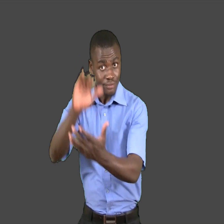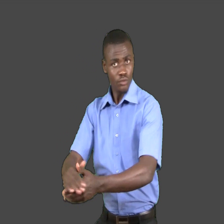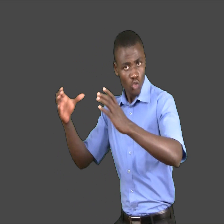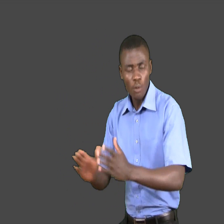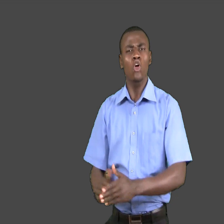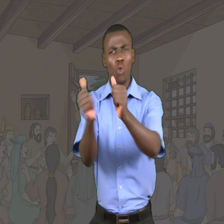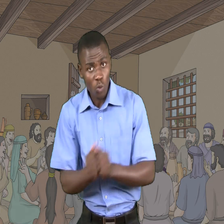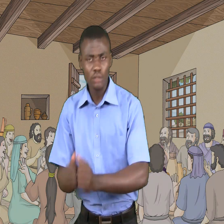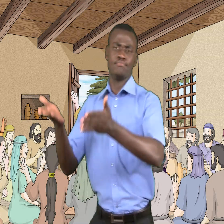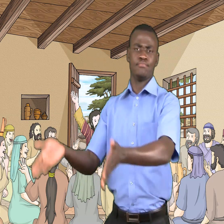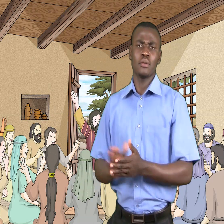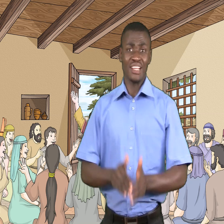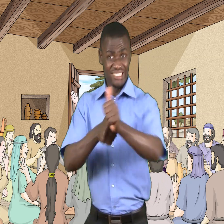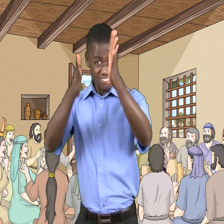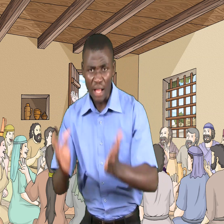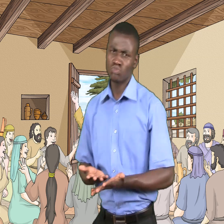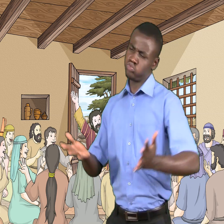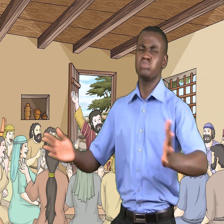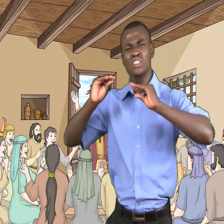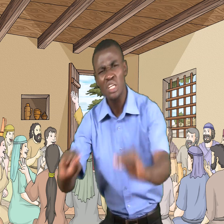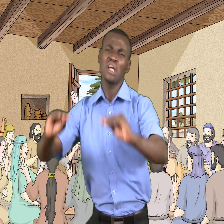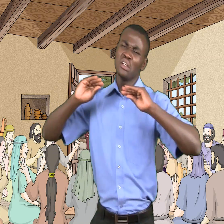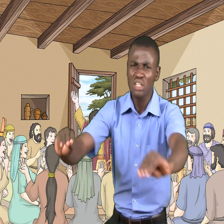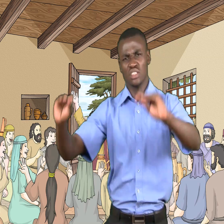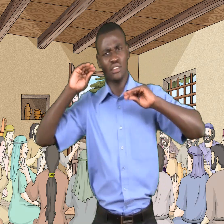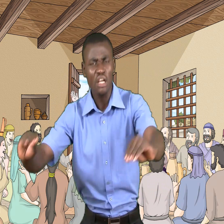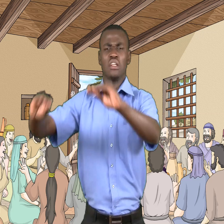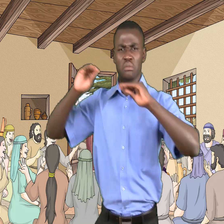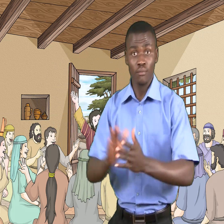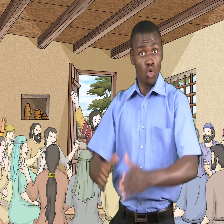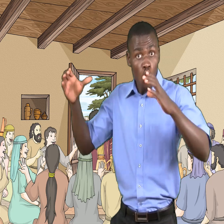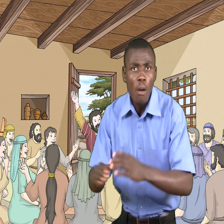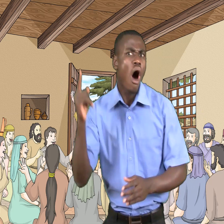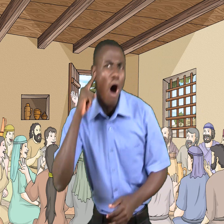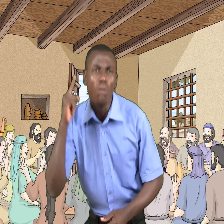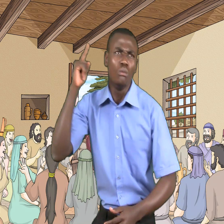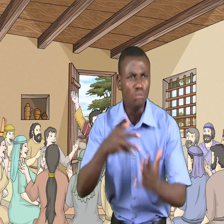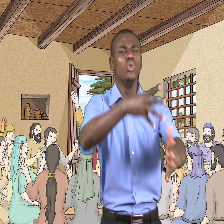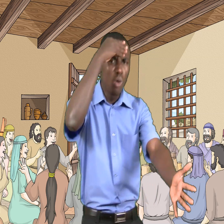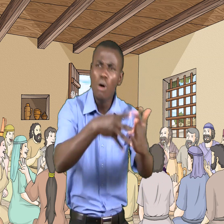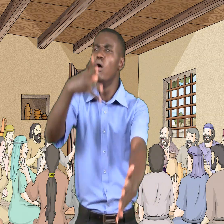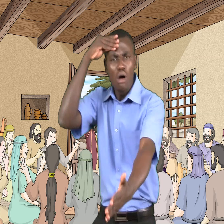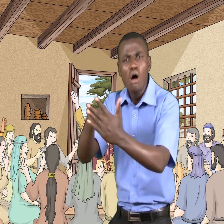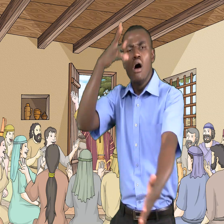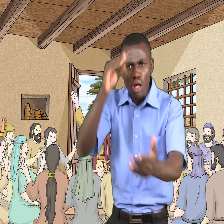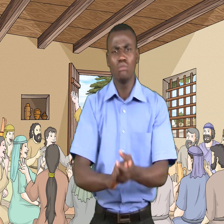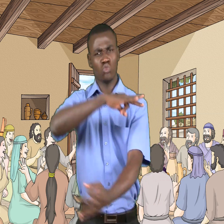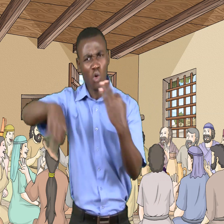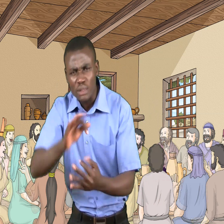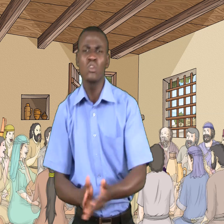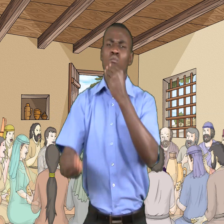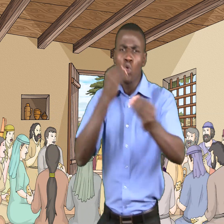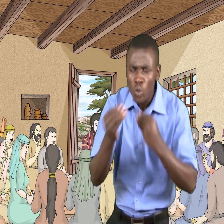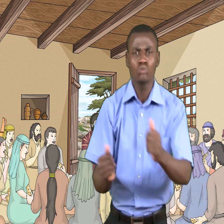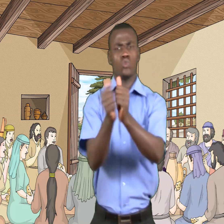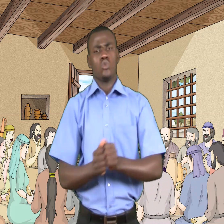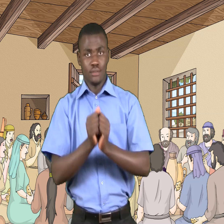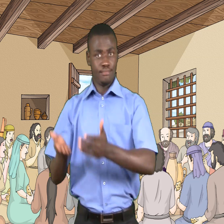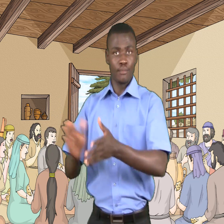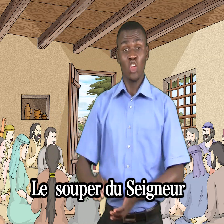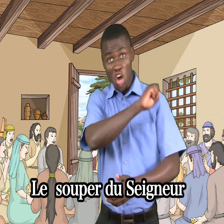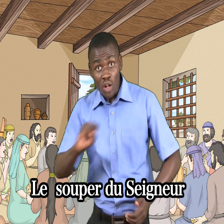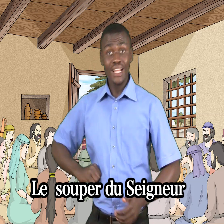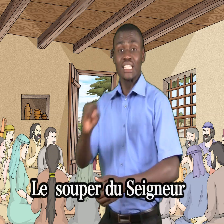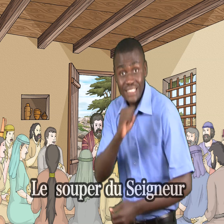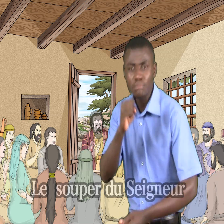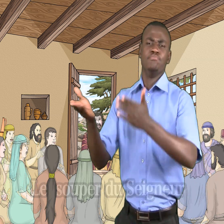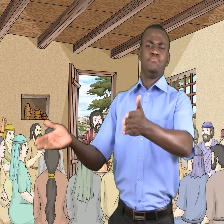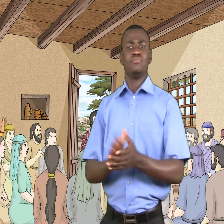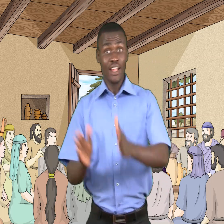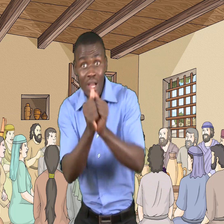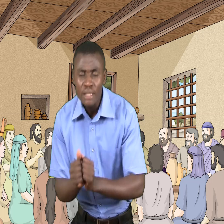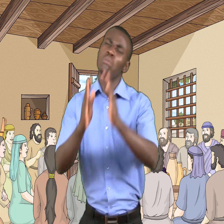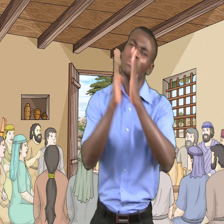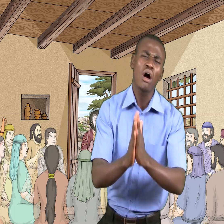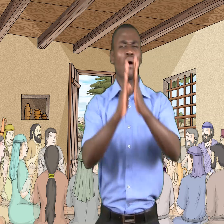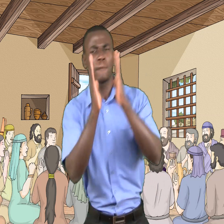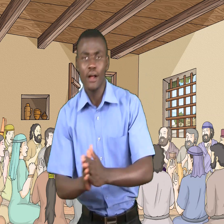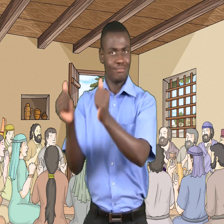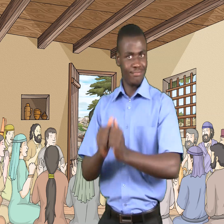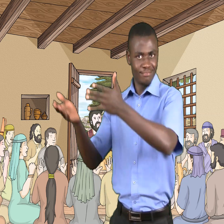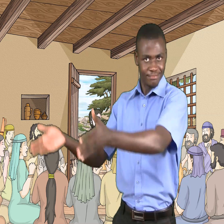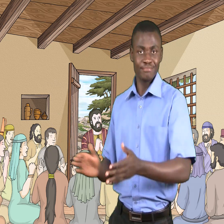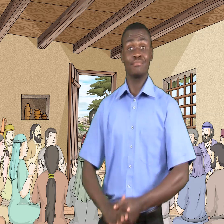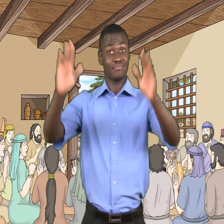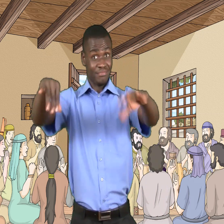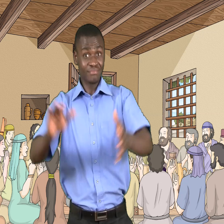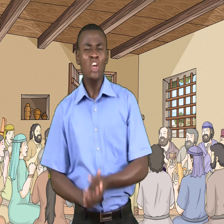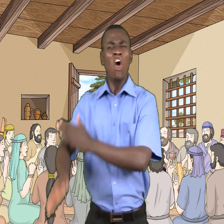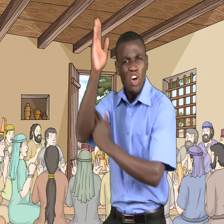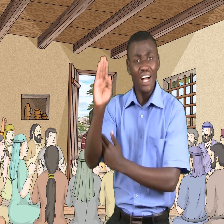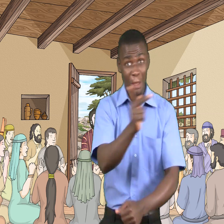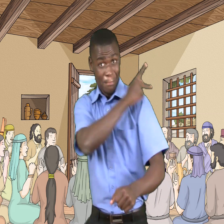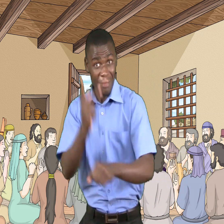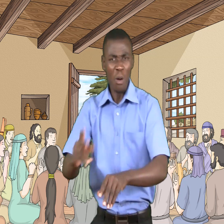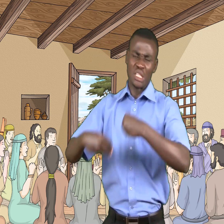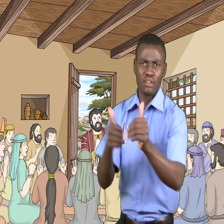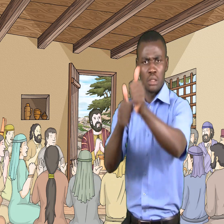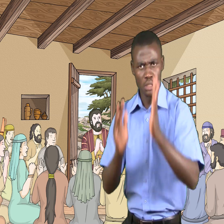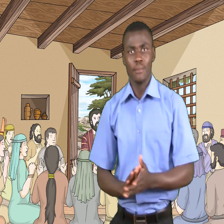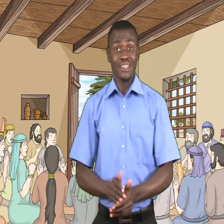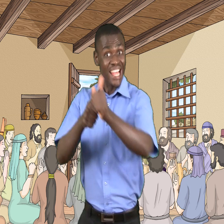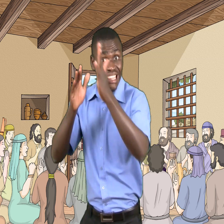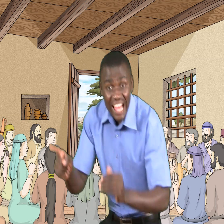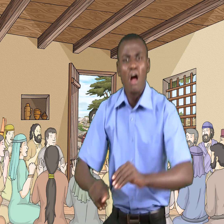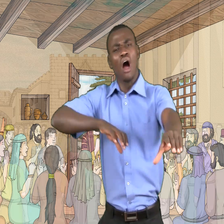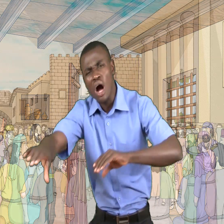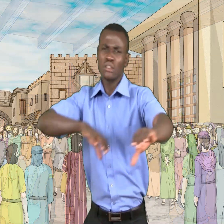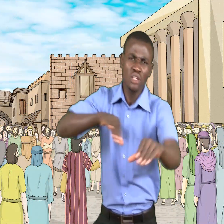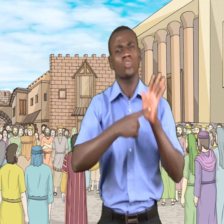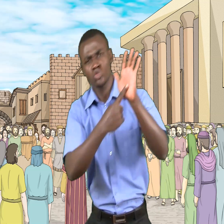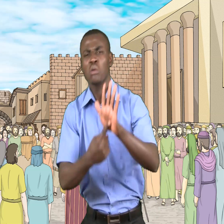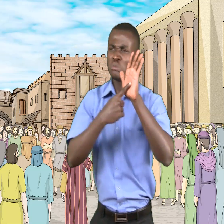They devoted themselves to the apostles’ teaching and to the fellowship, to the breaking of bread and to prayer.